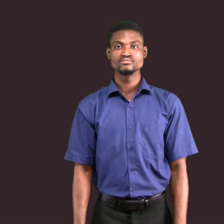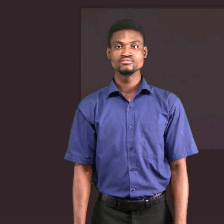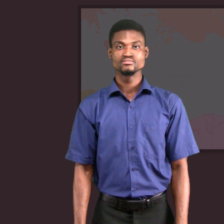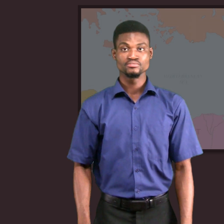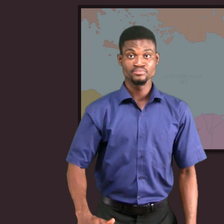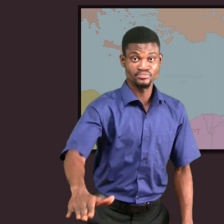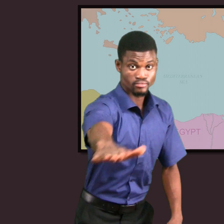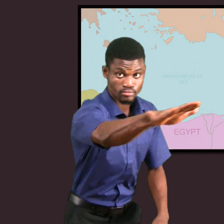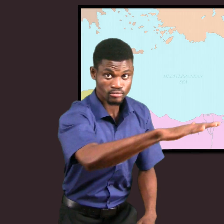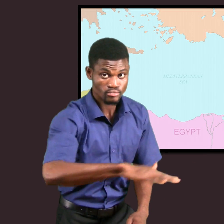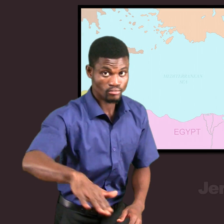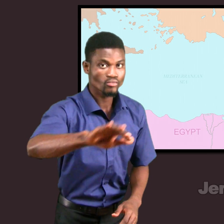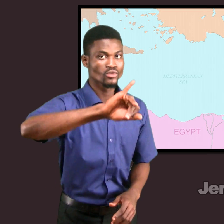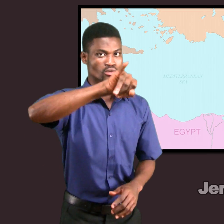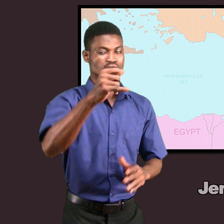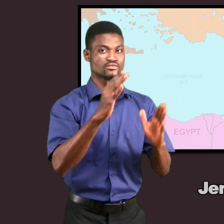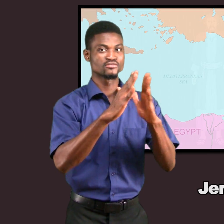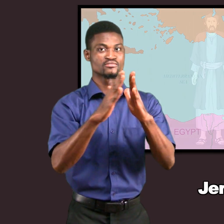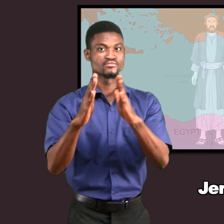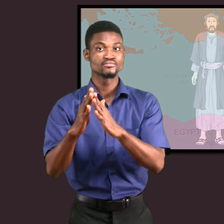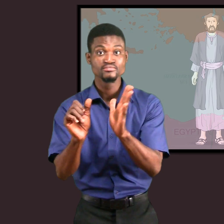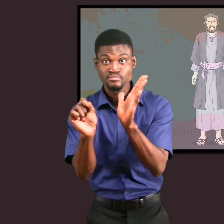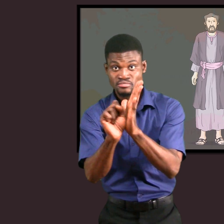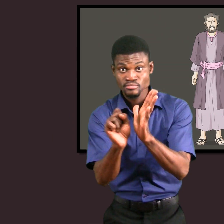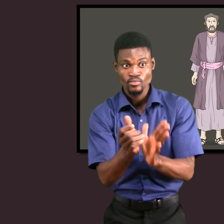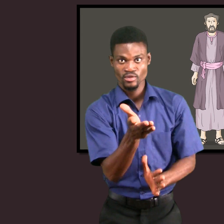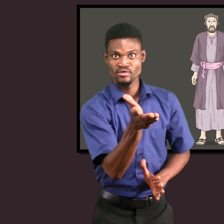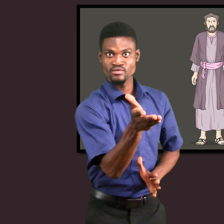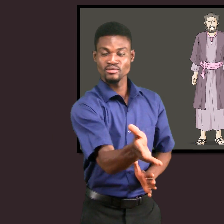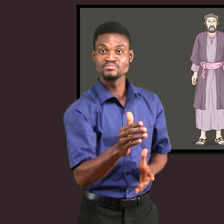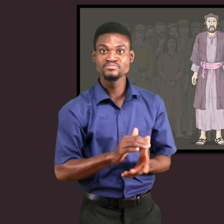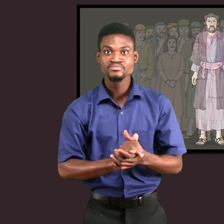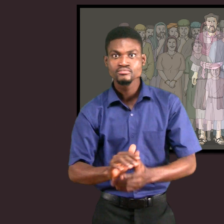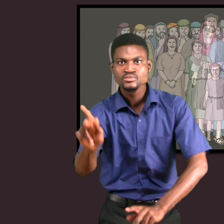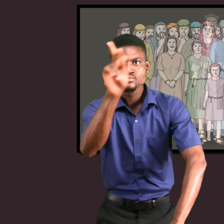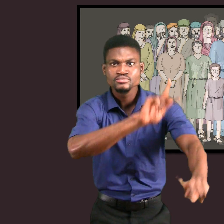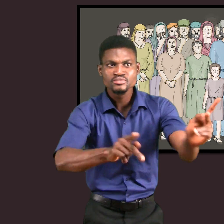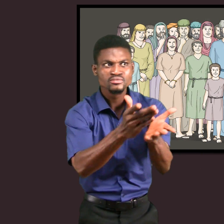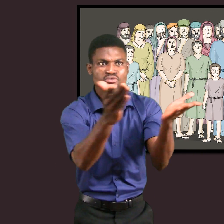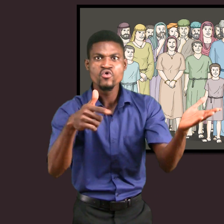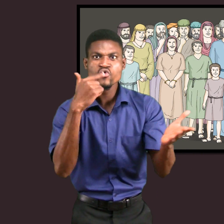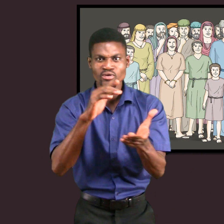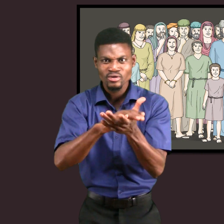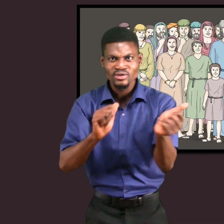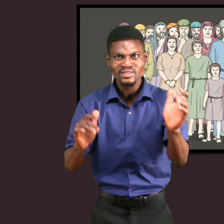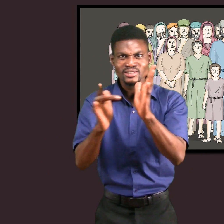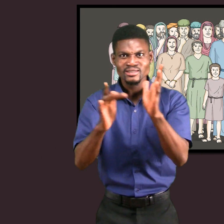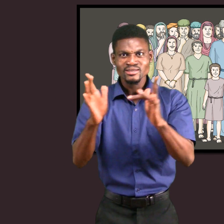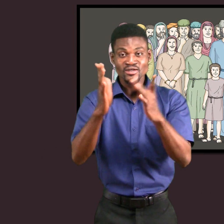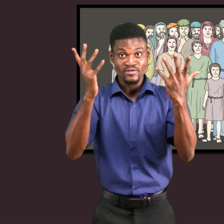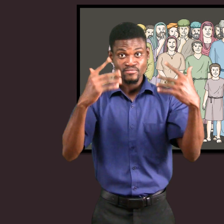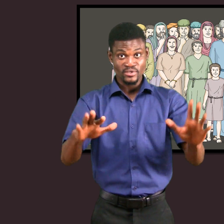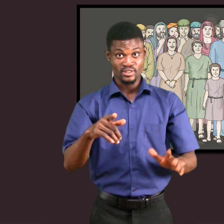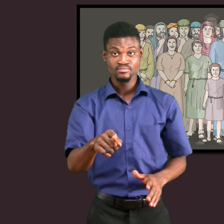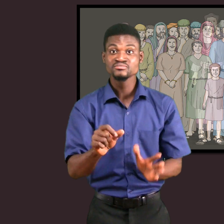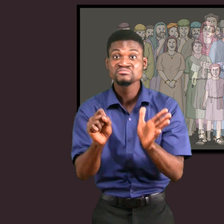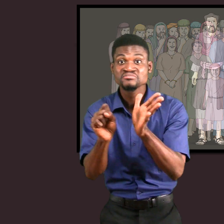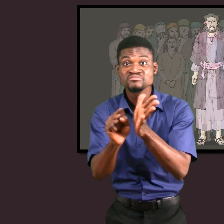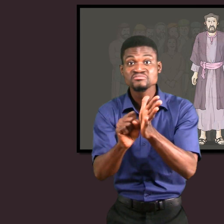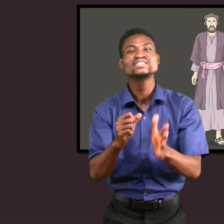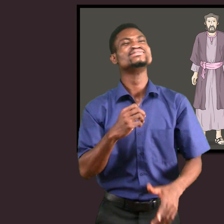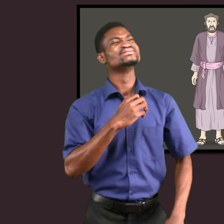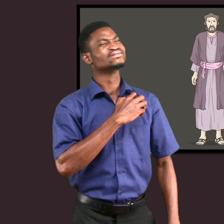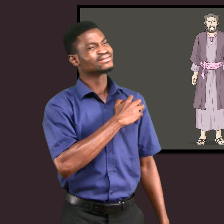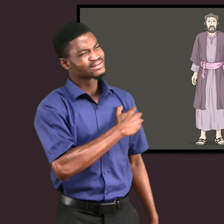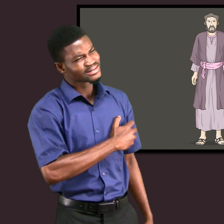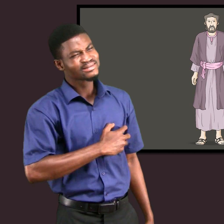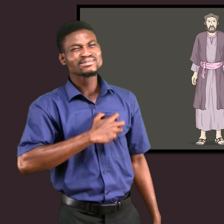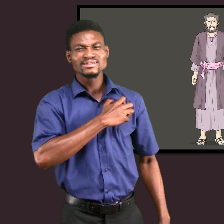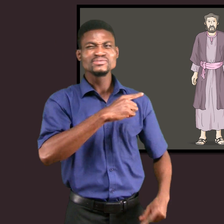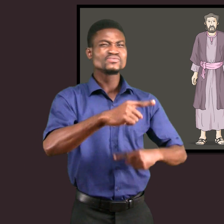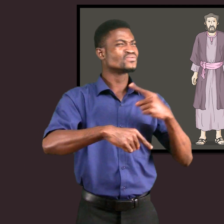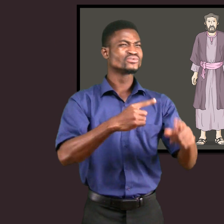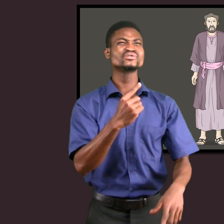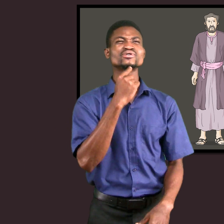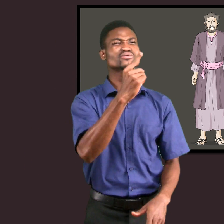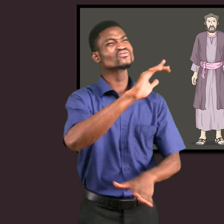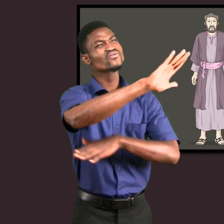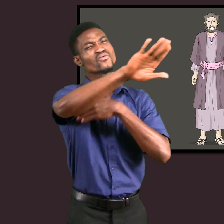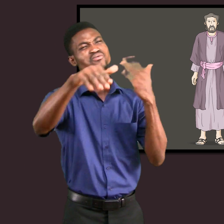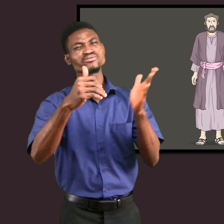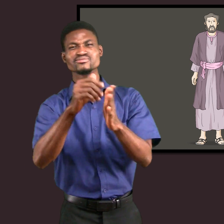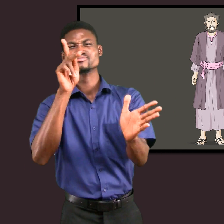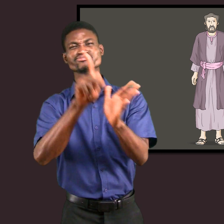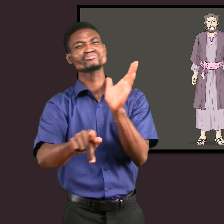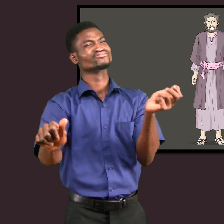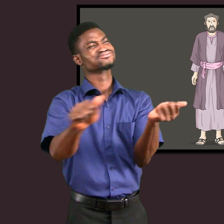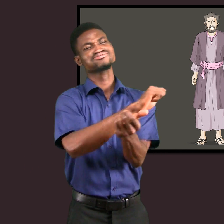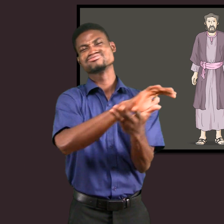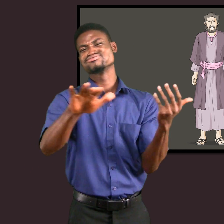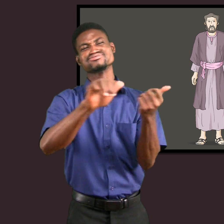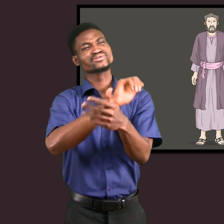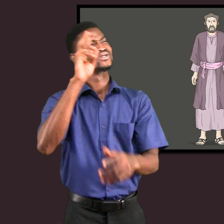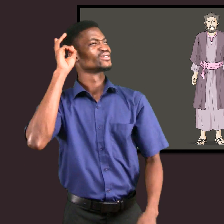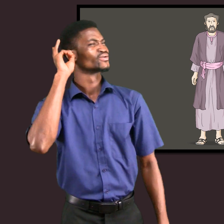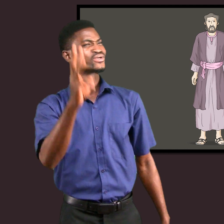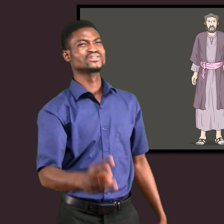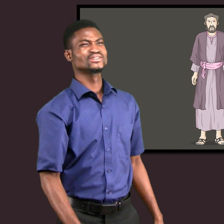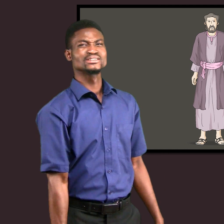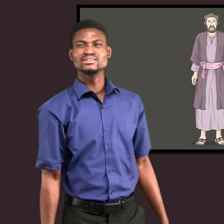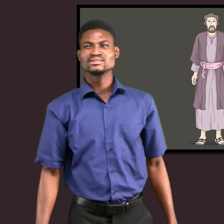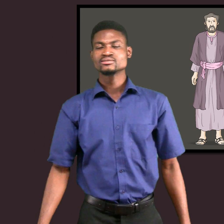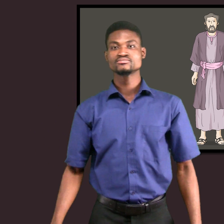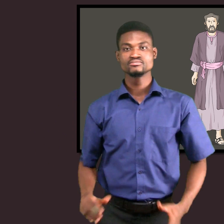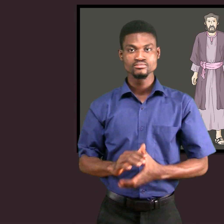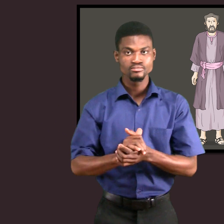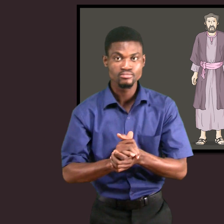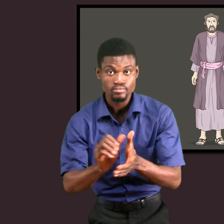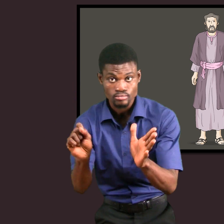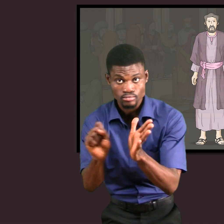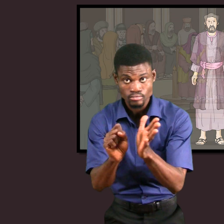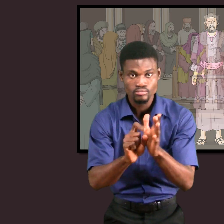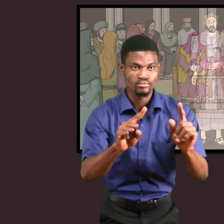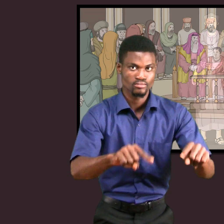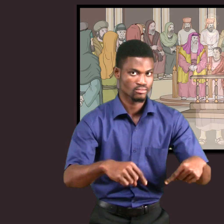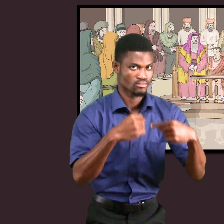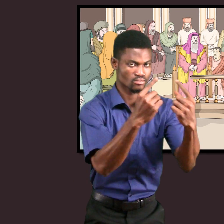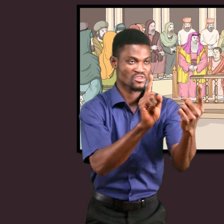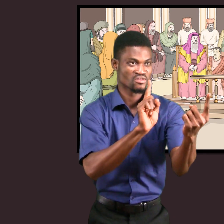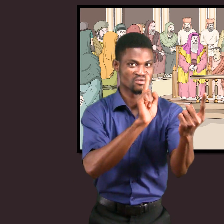Meanwhile, Saul was still breathing out murderous threats against the disciples of the Lord.